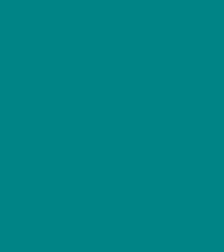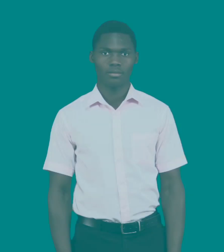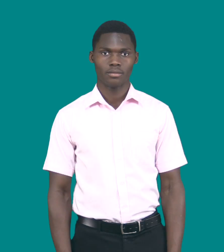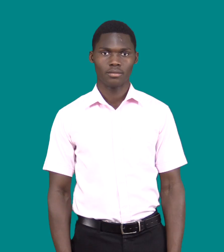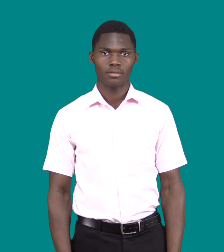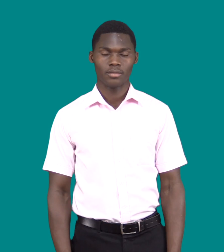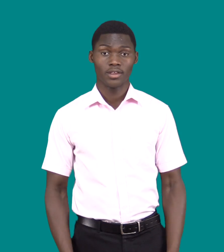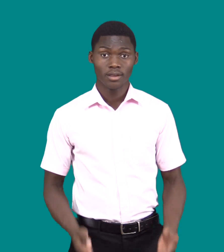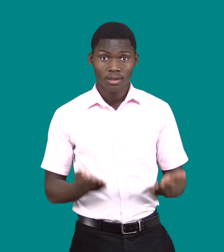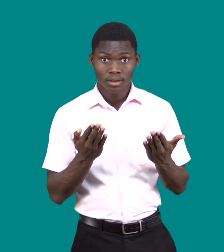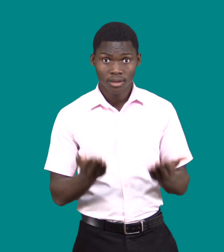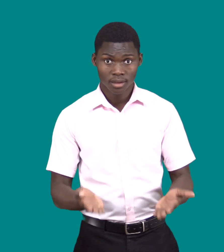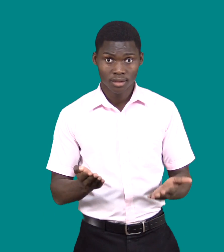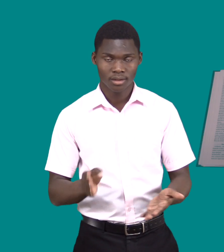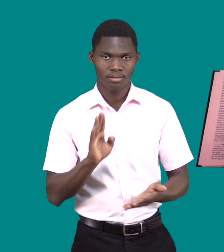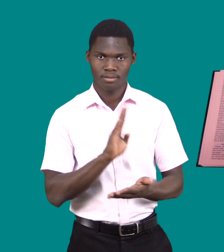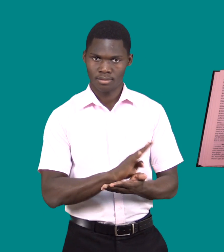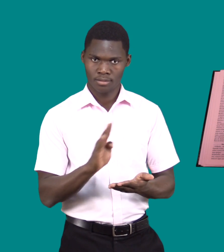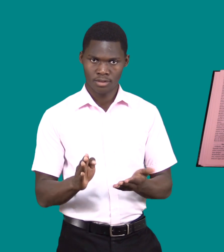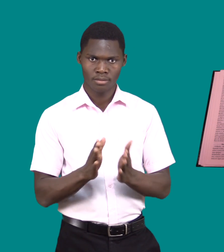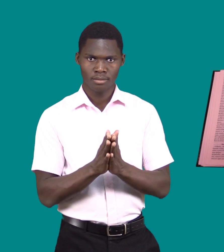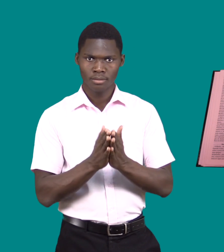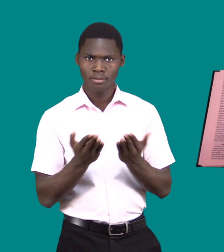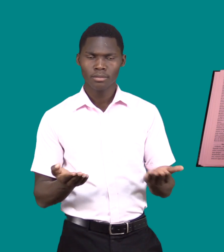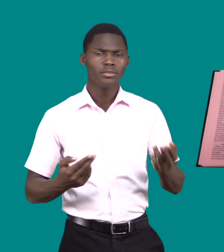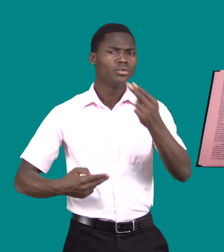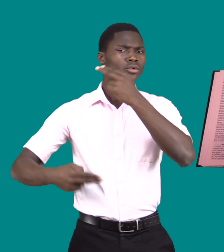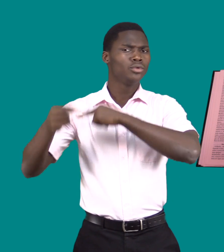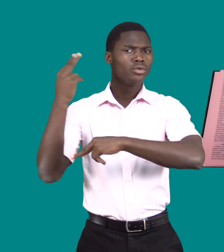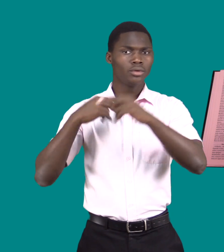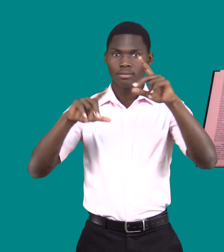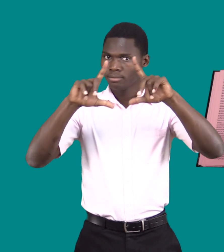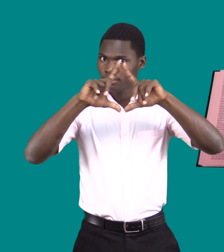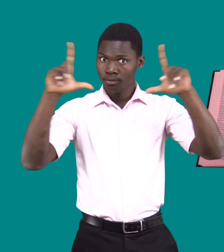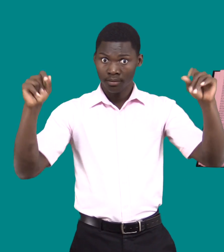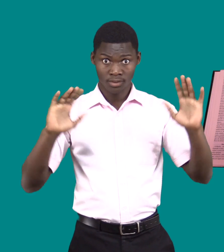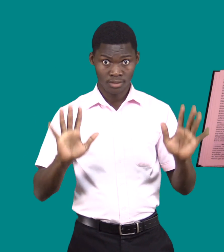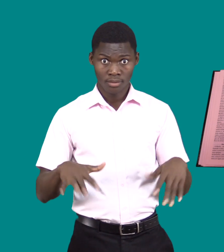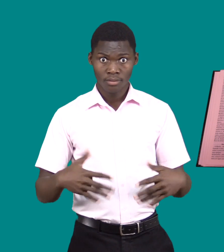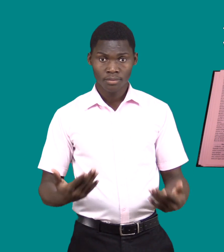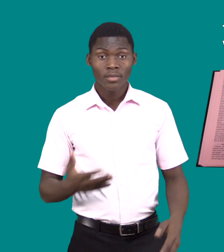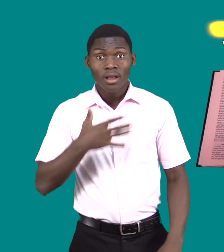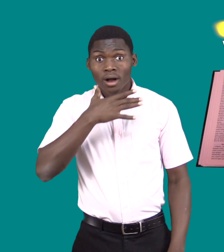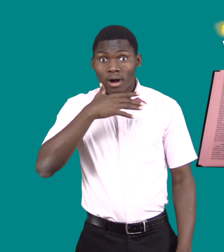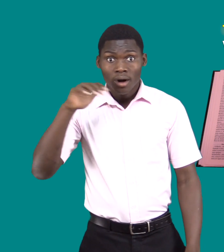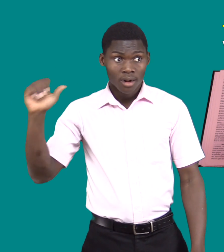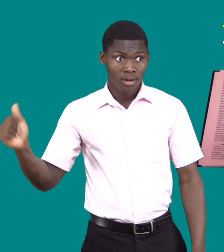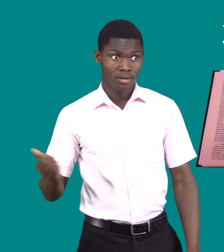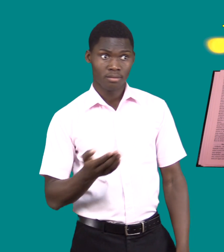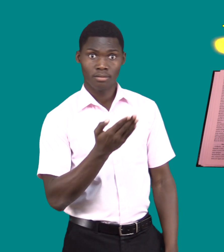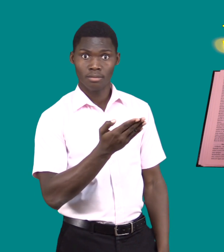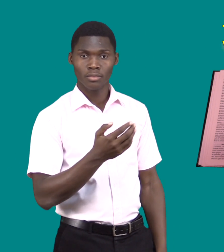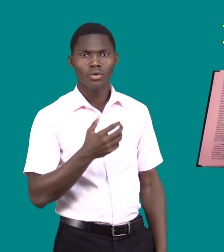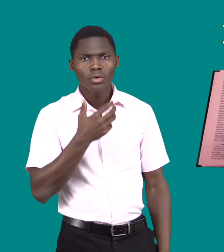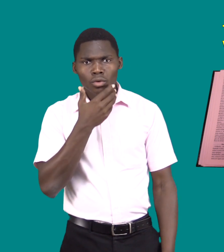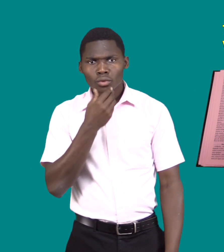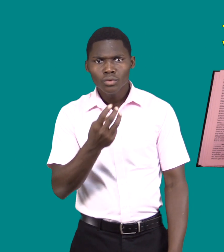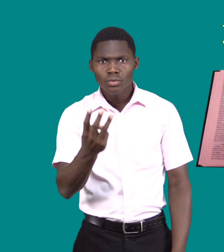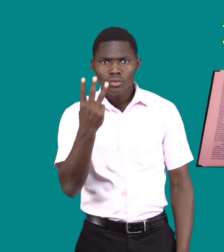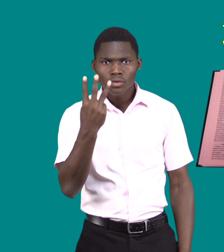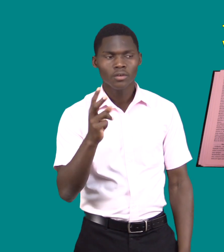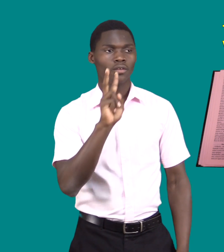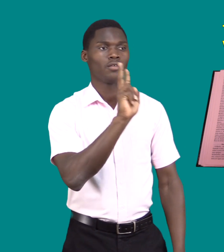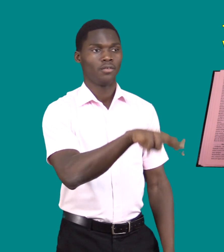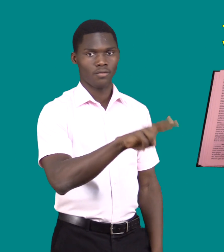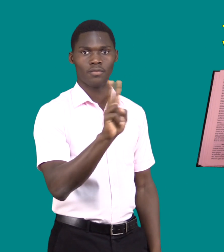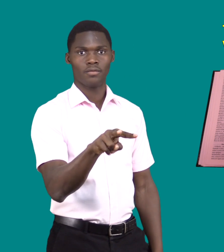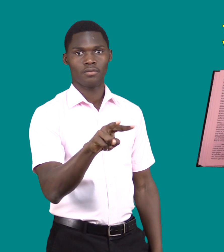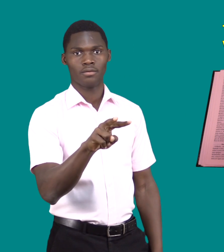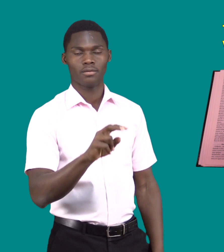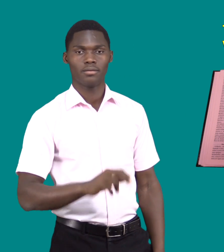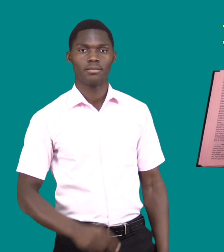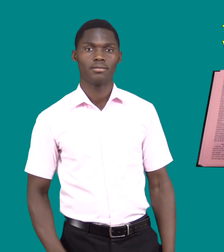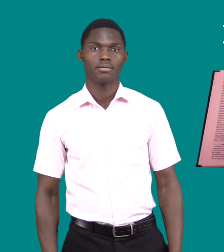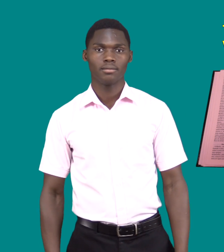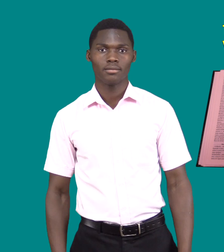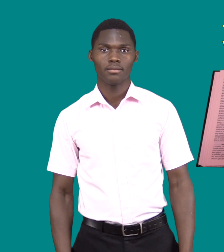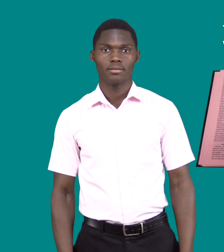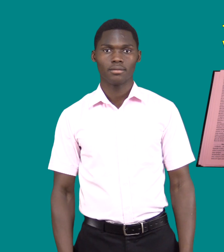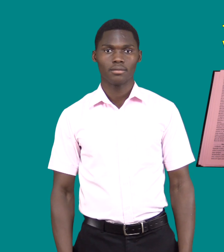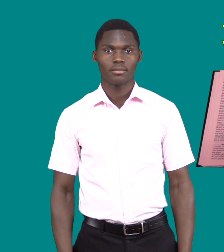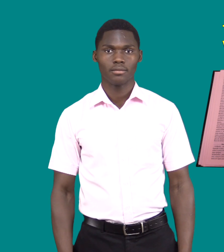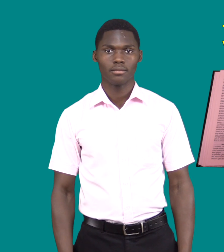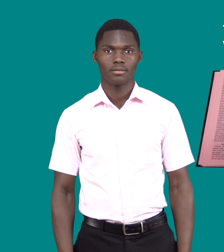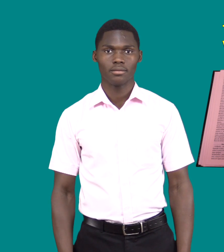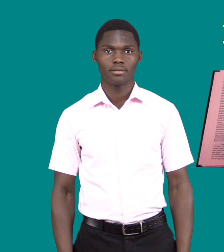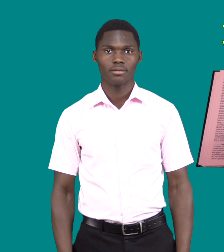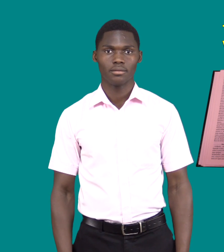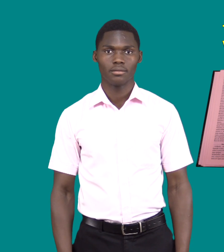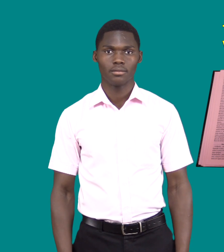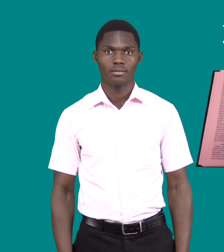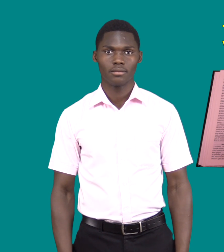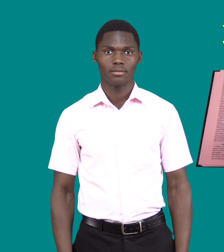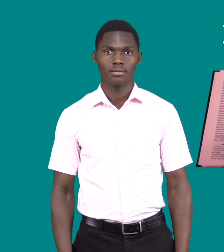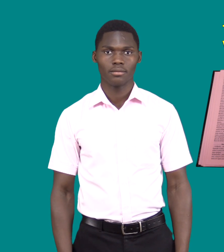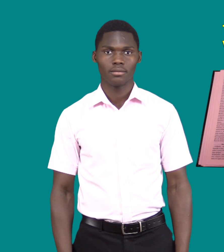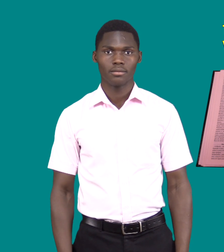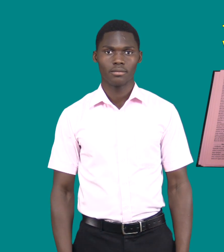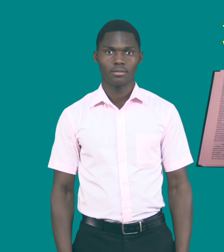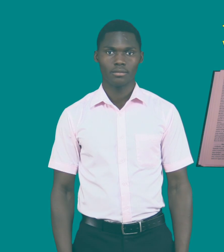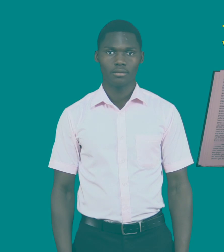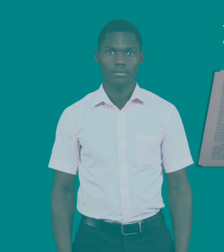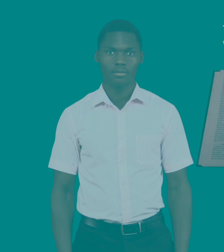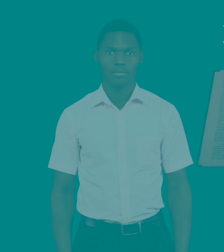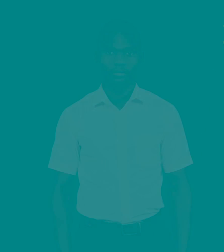Three men visit Abraham